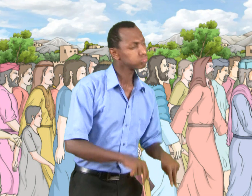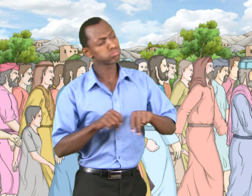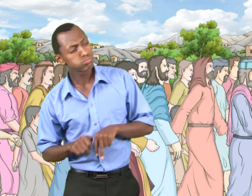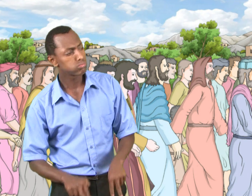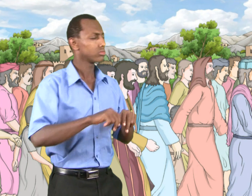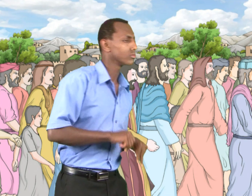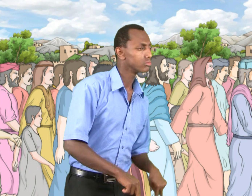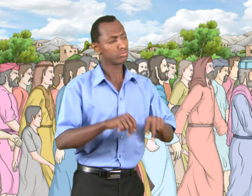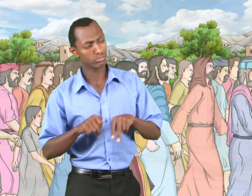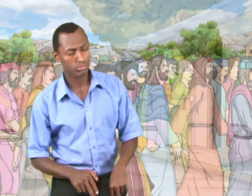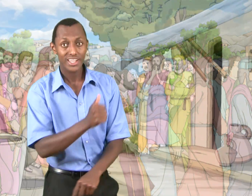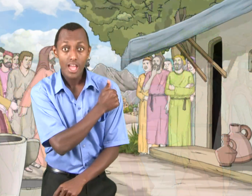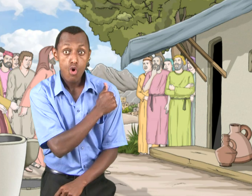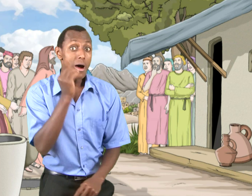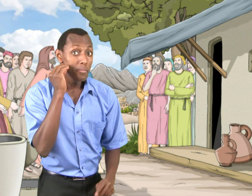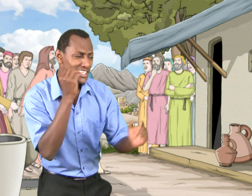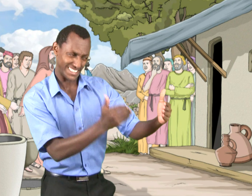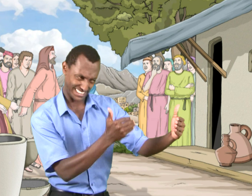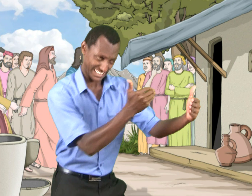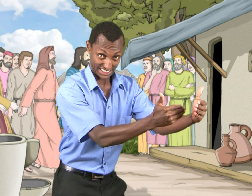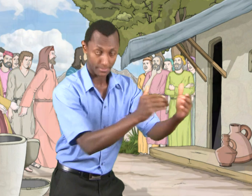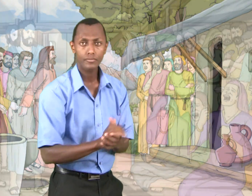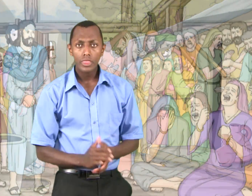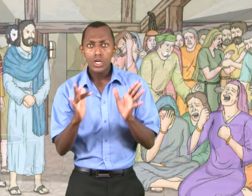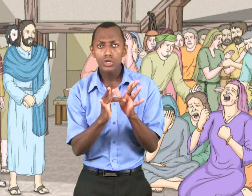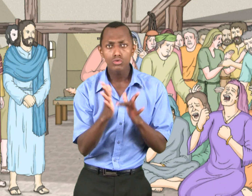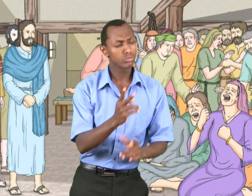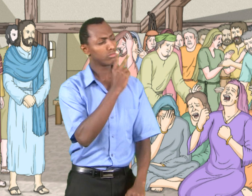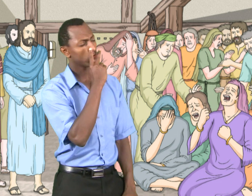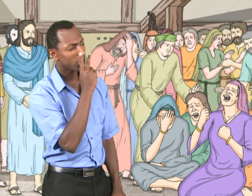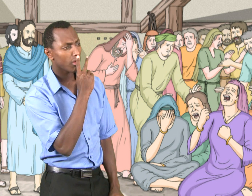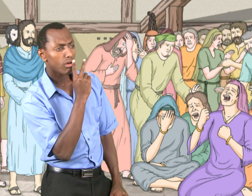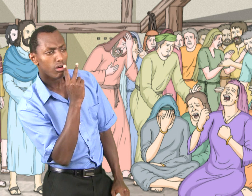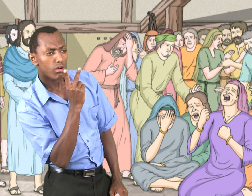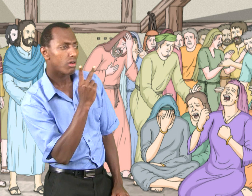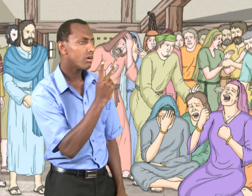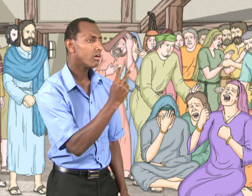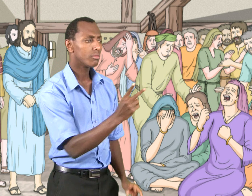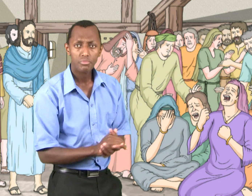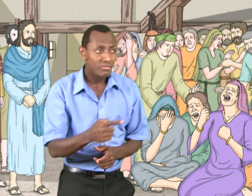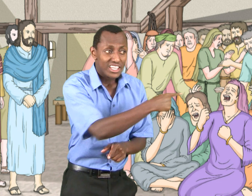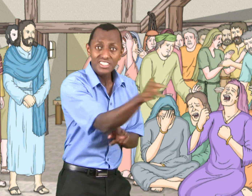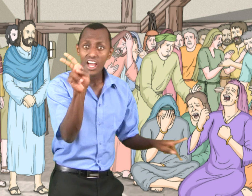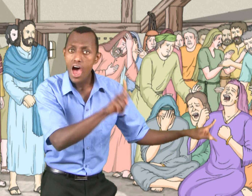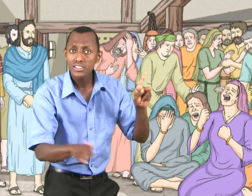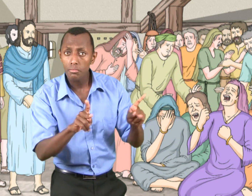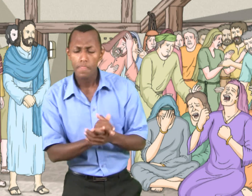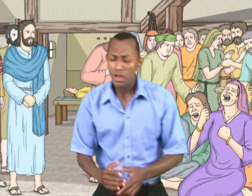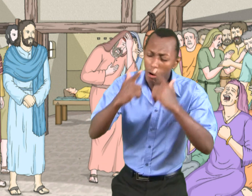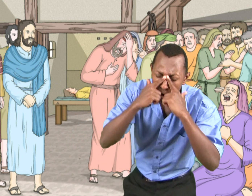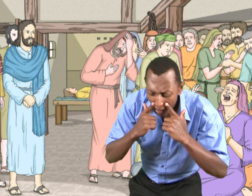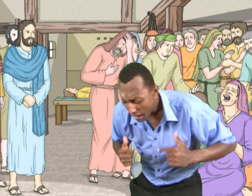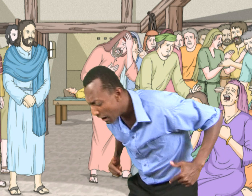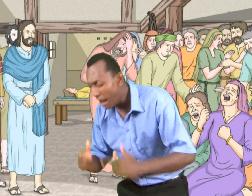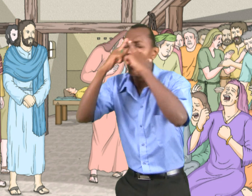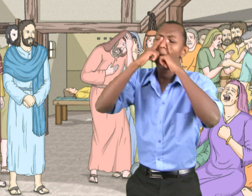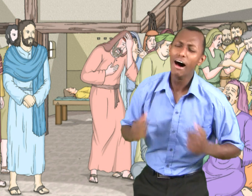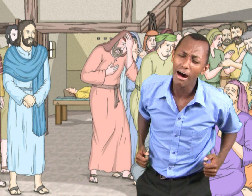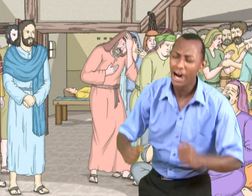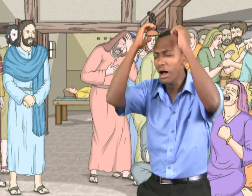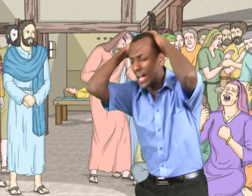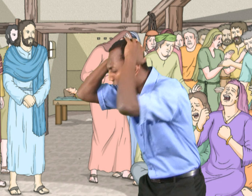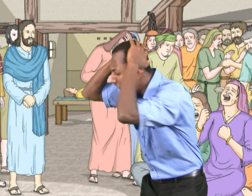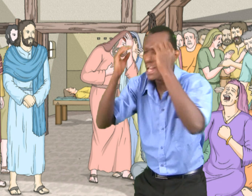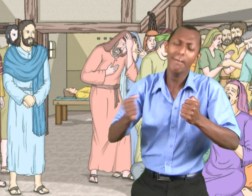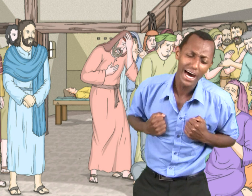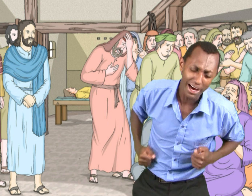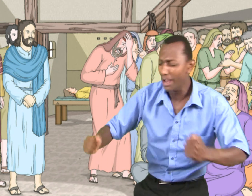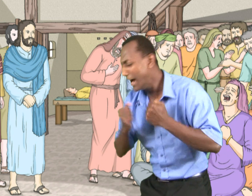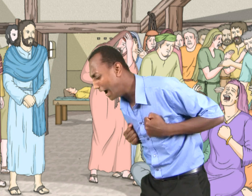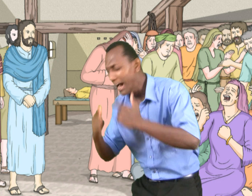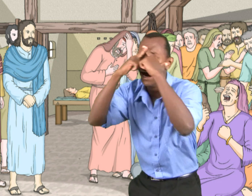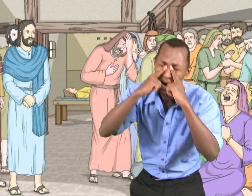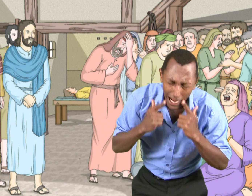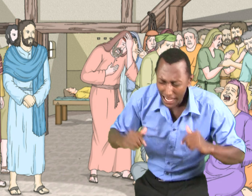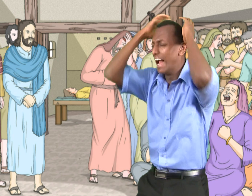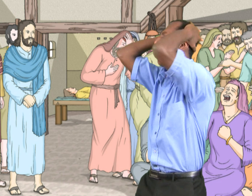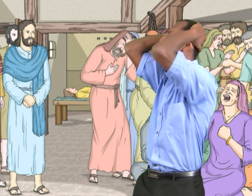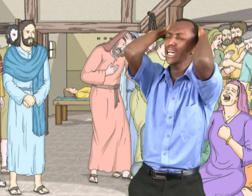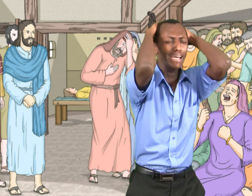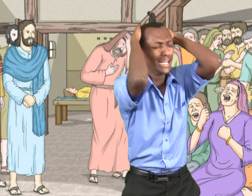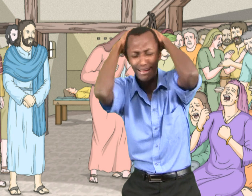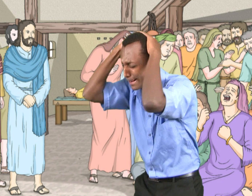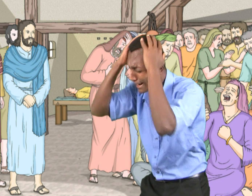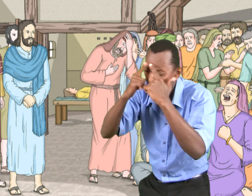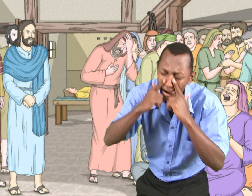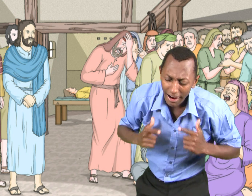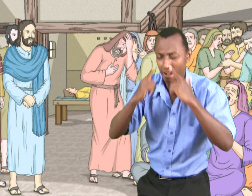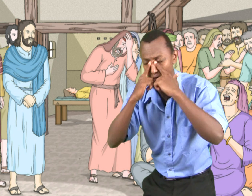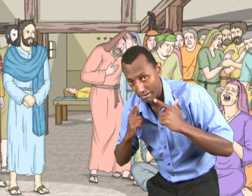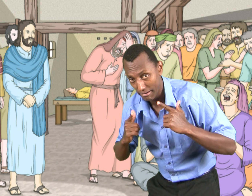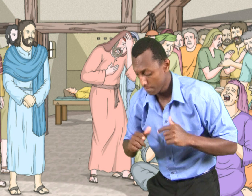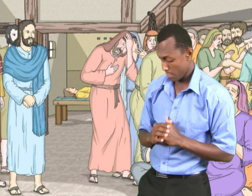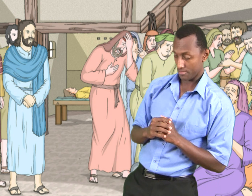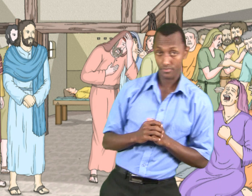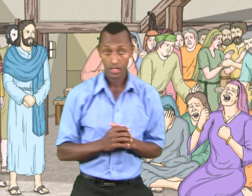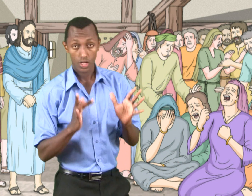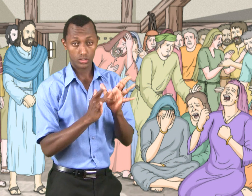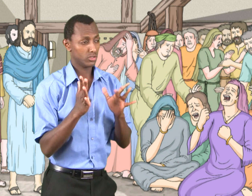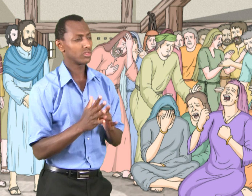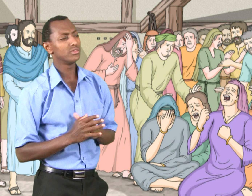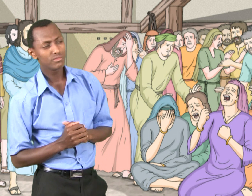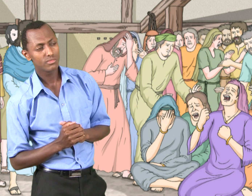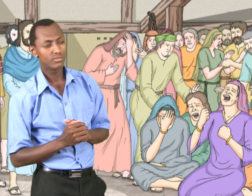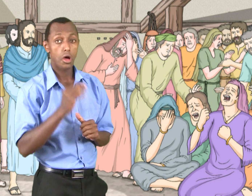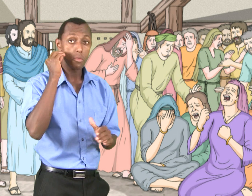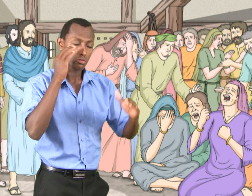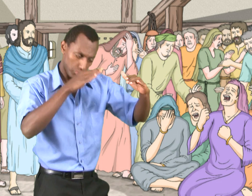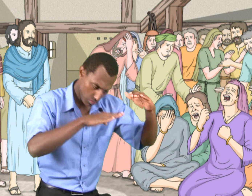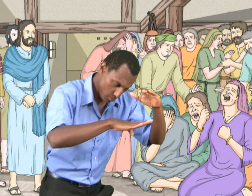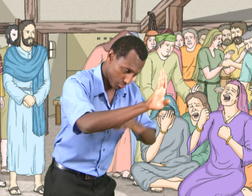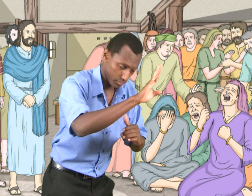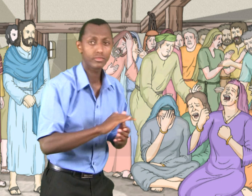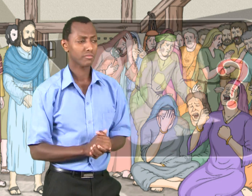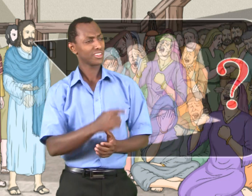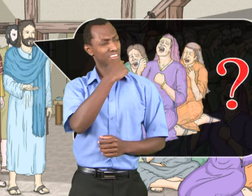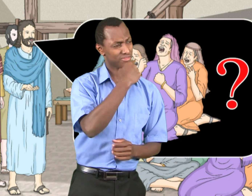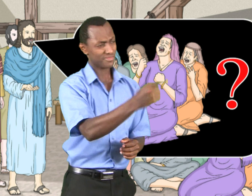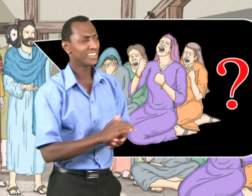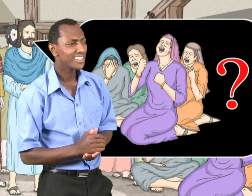When they arrived at the house of the synagogue leader, Jesus saw the commotion and the people weeping and wailing loudly.